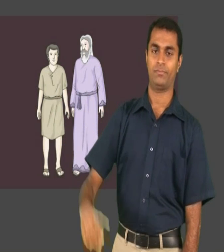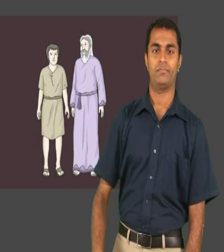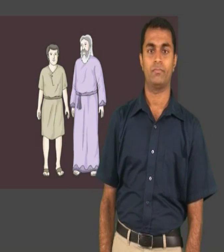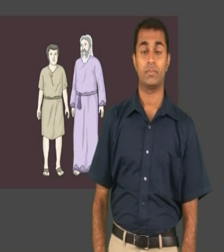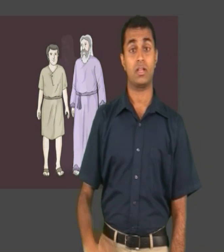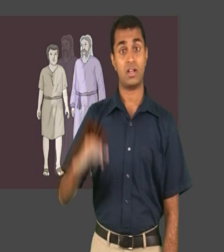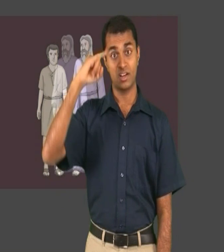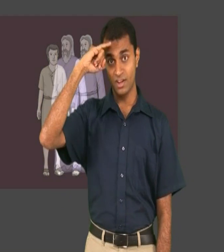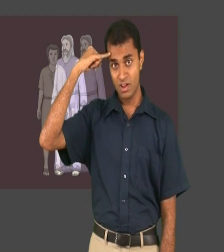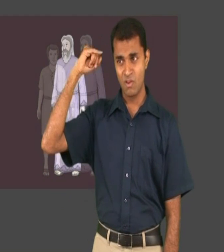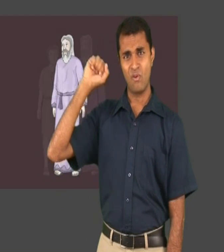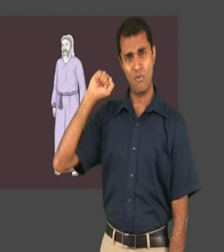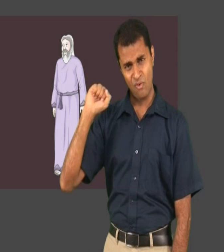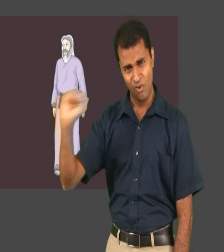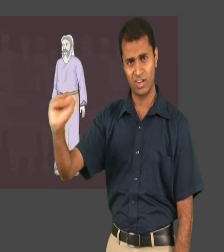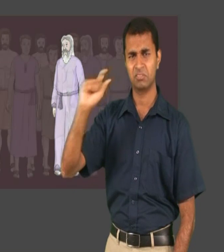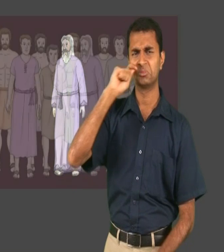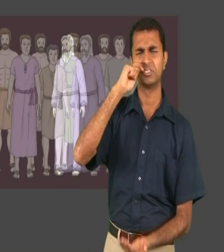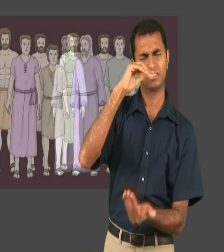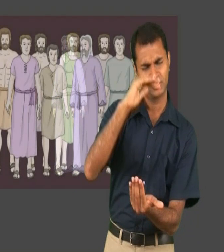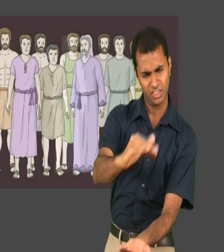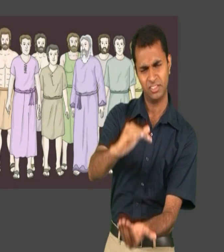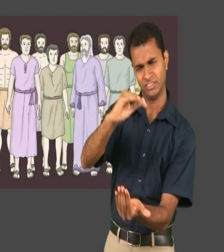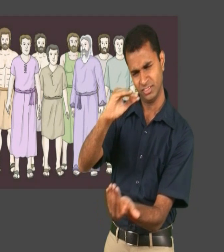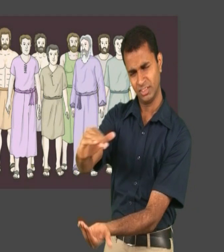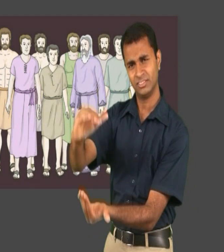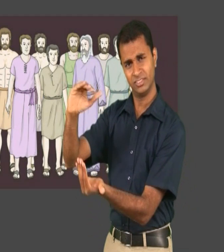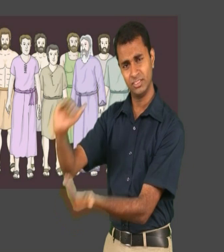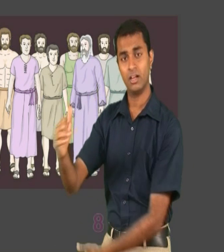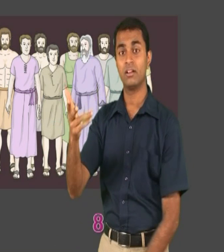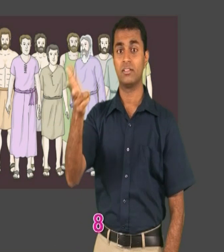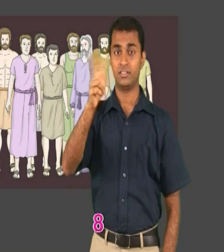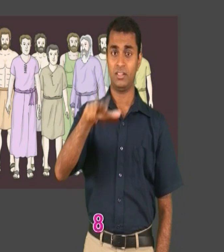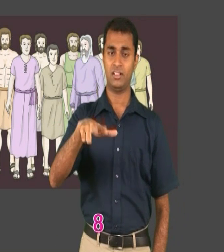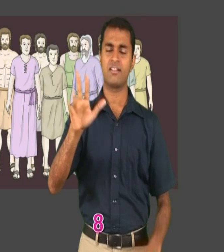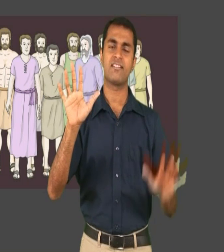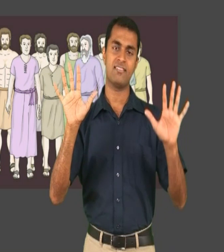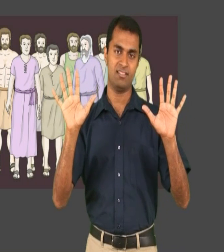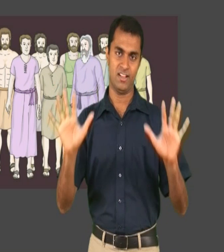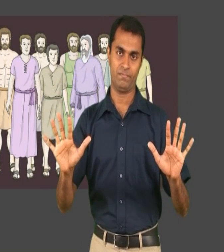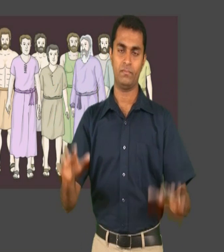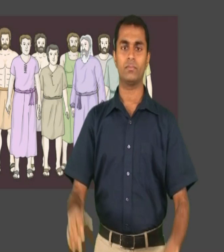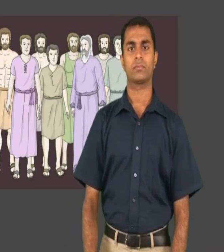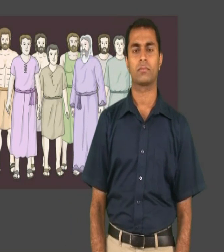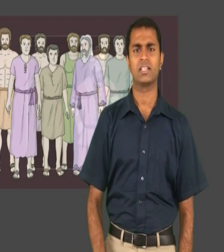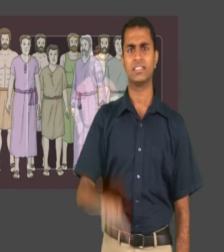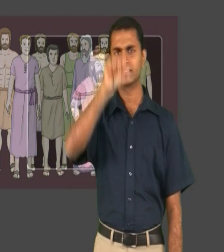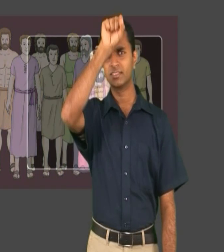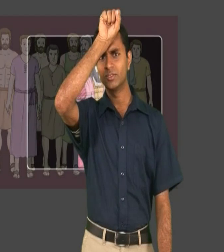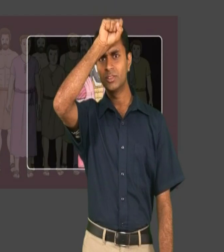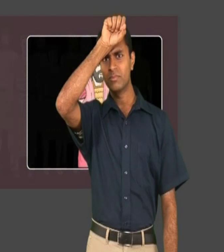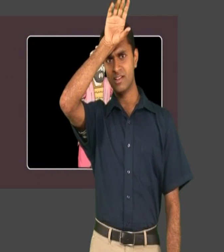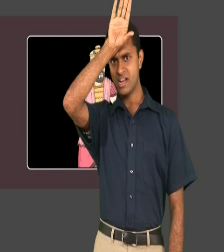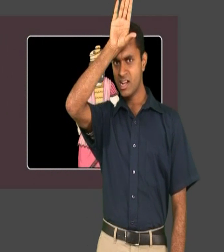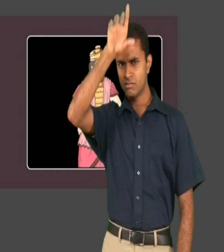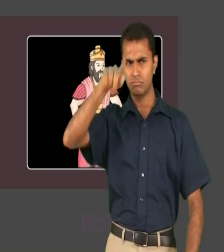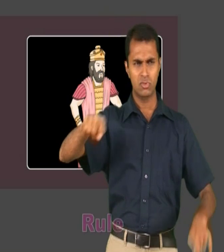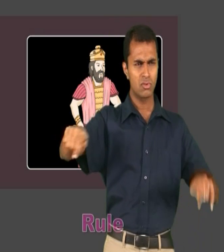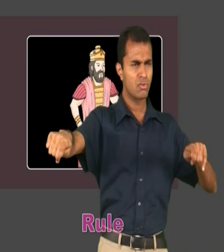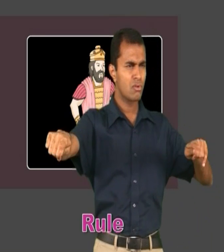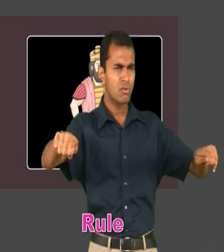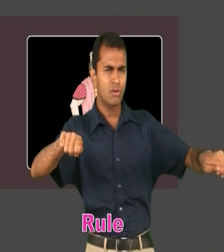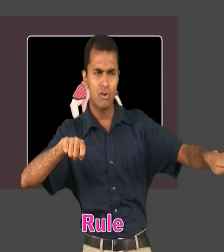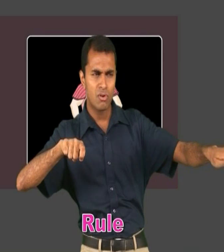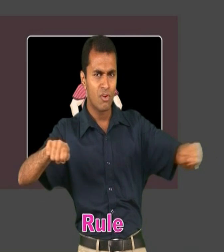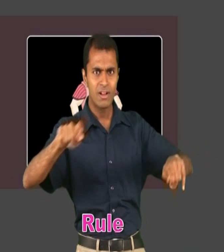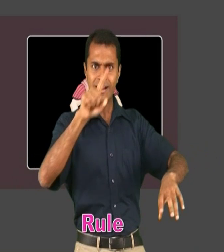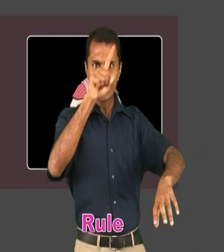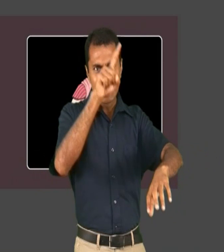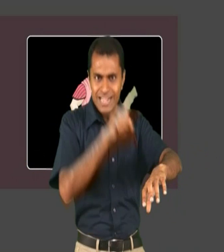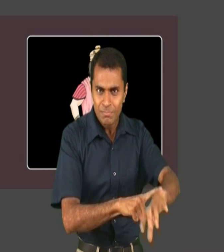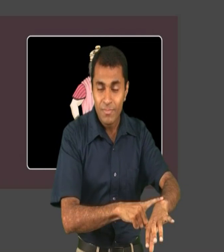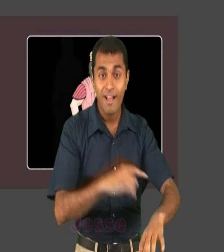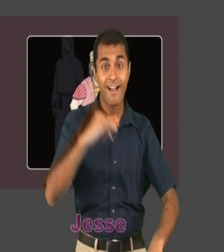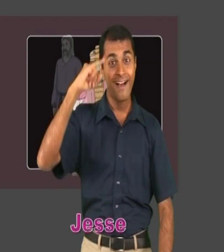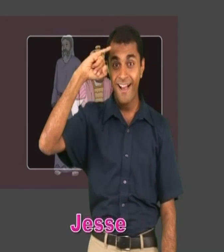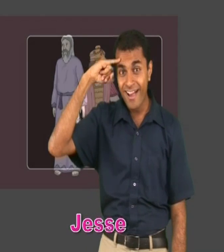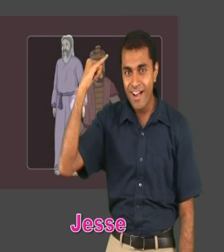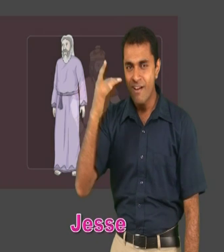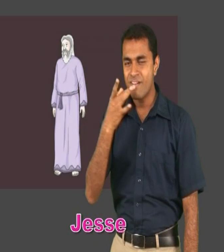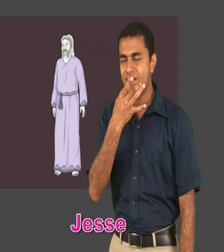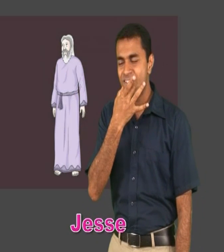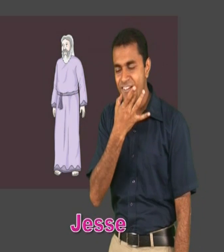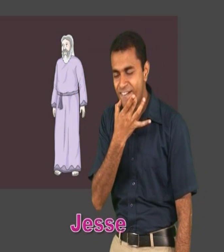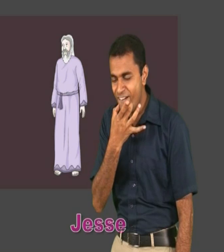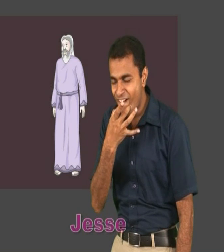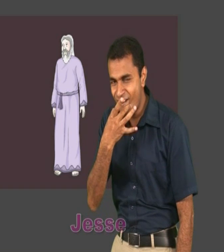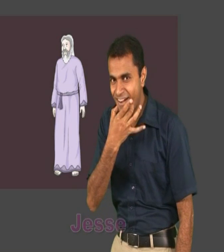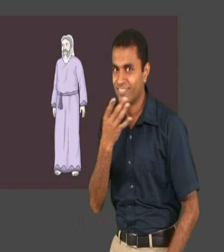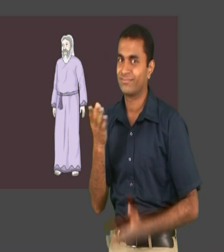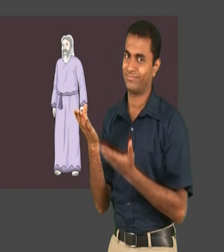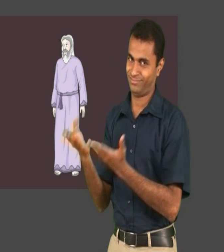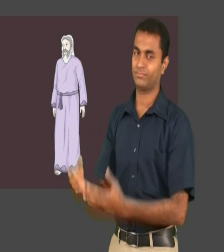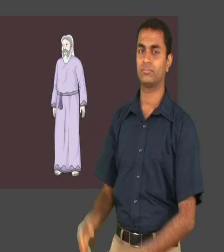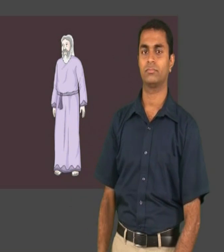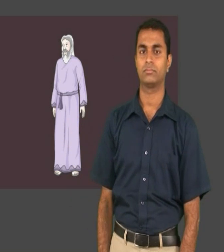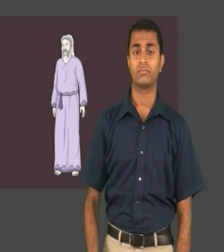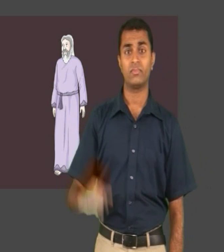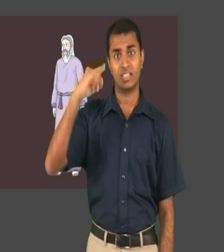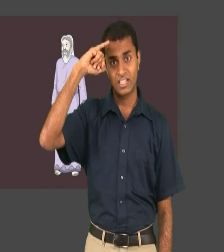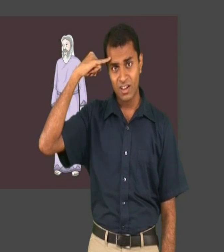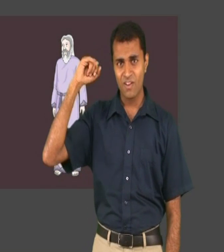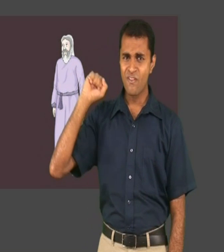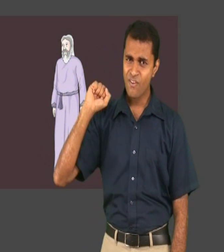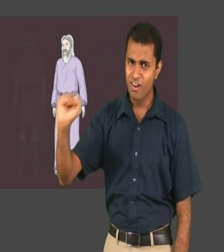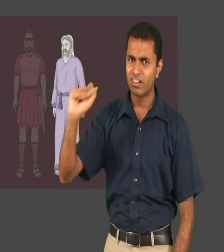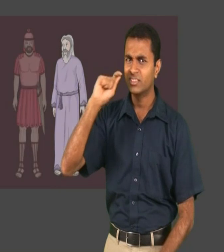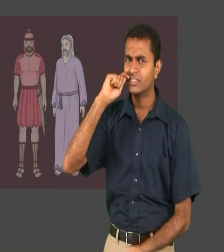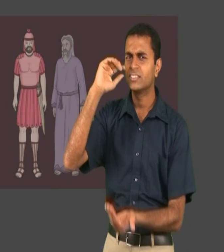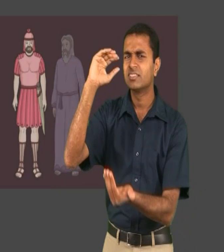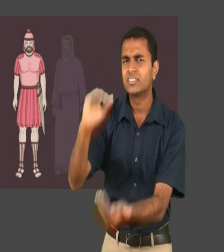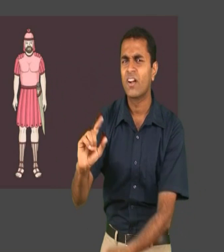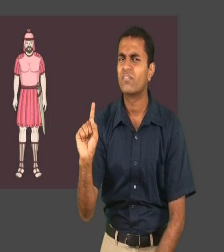And Jesse was old and well along in years.